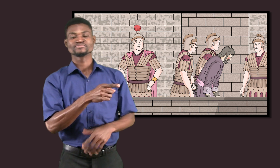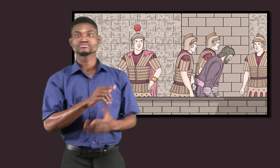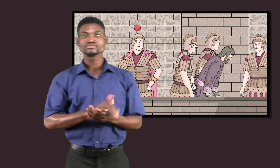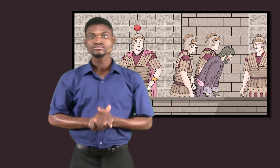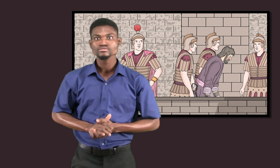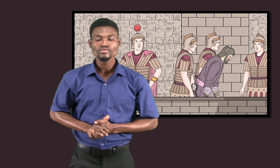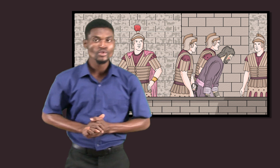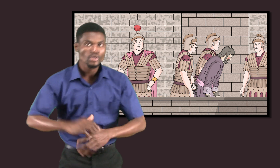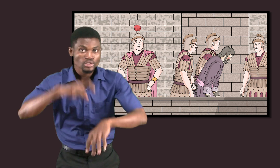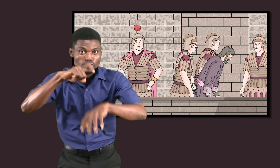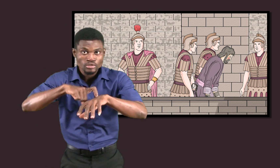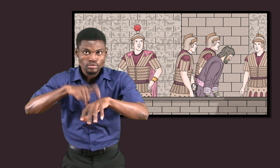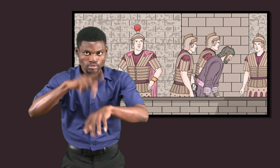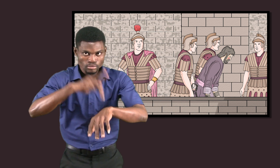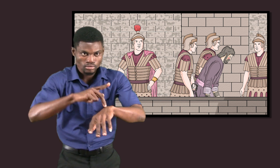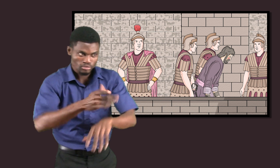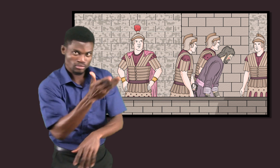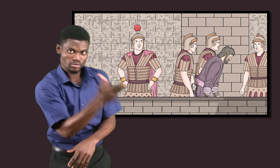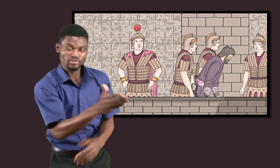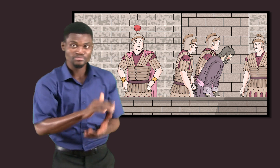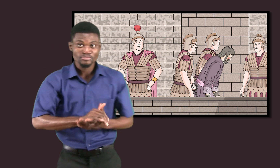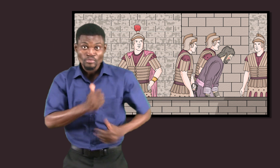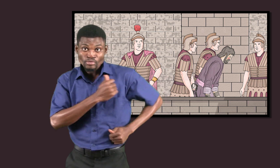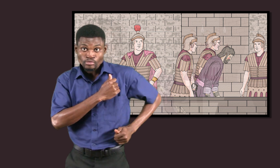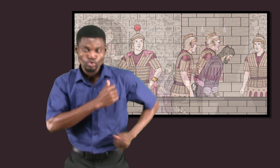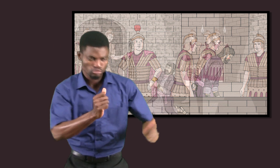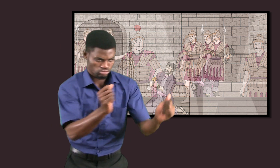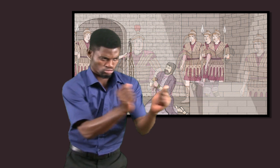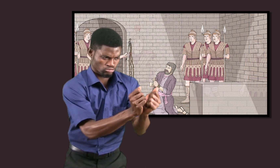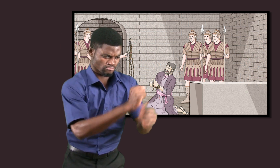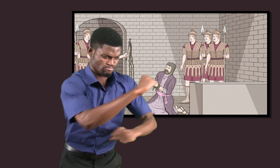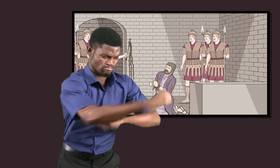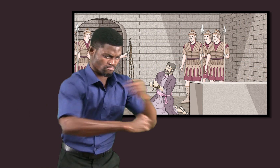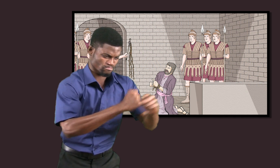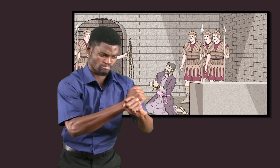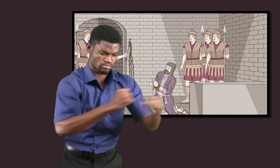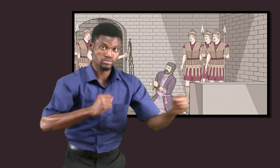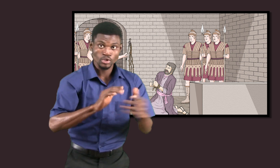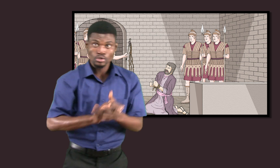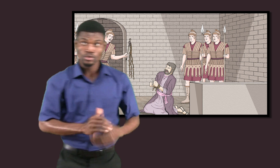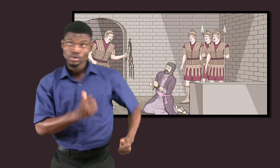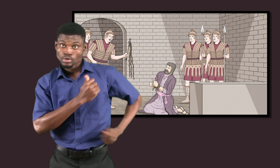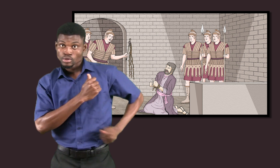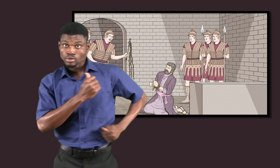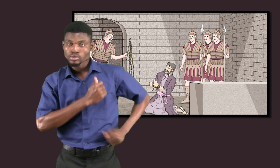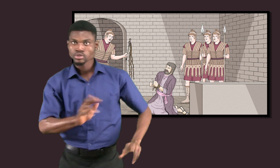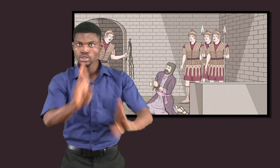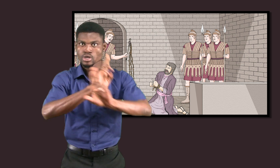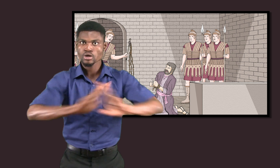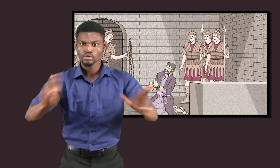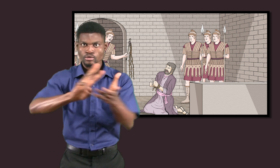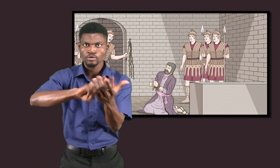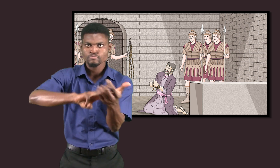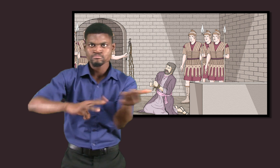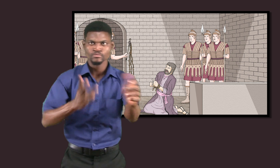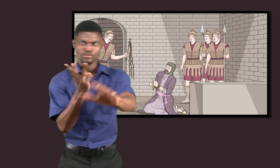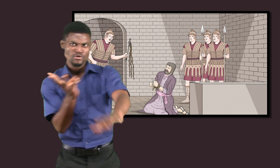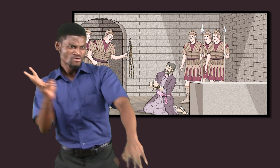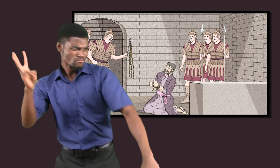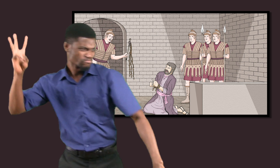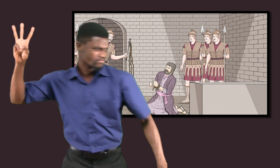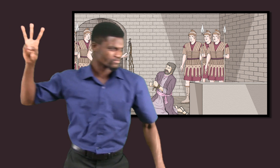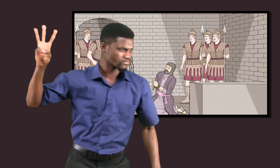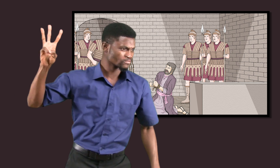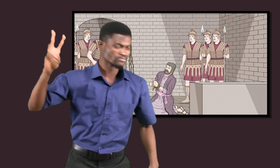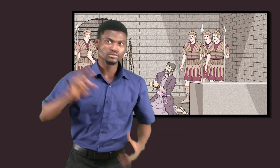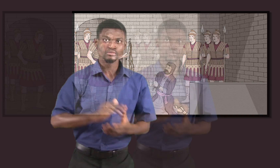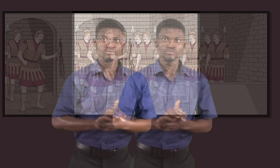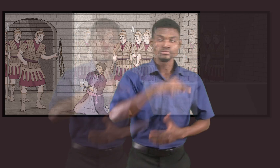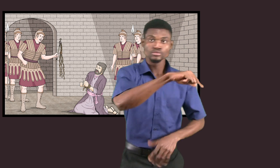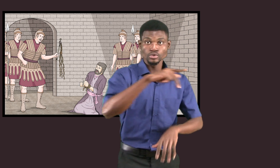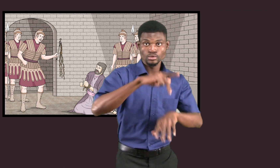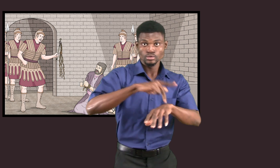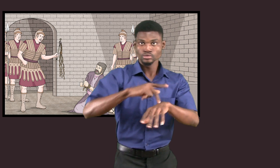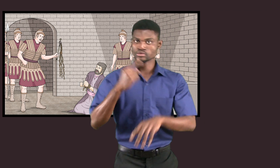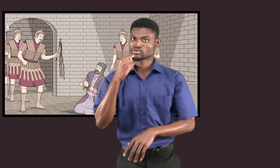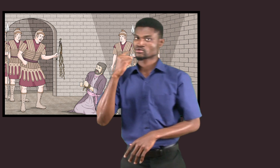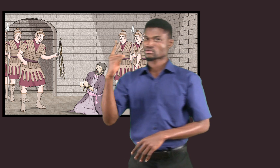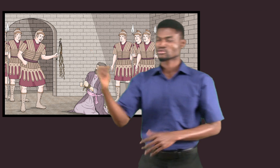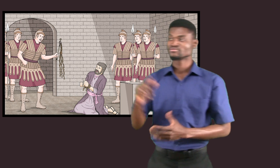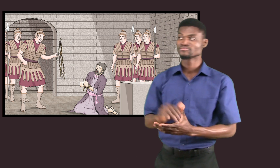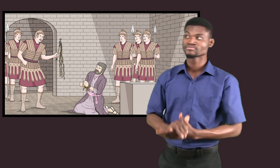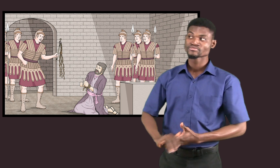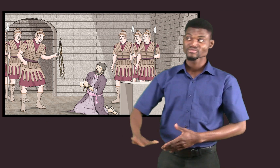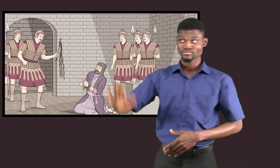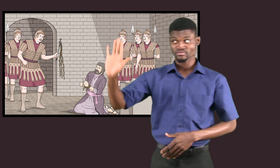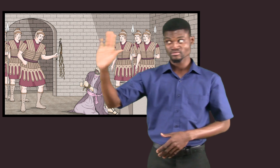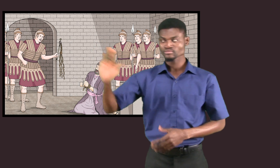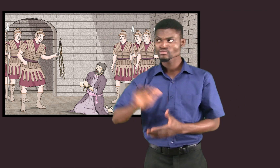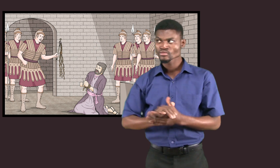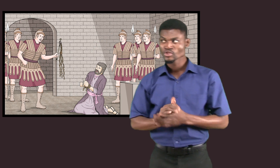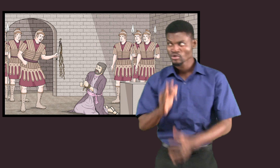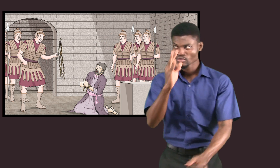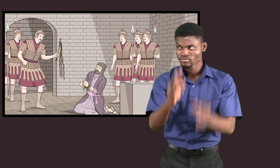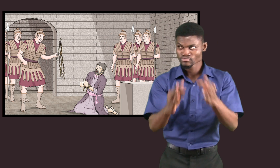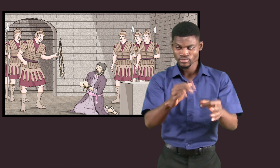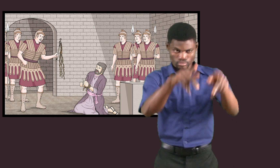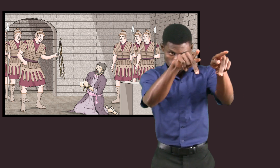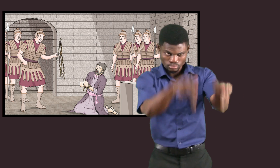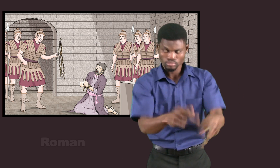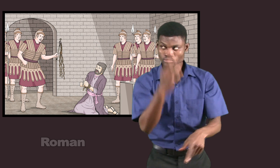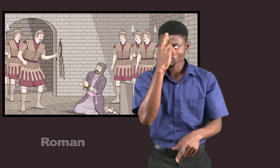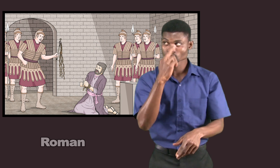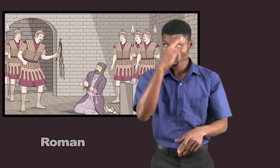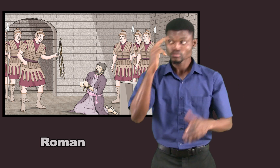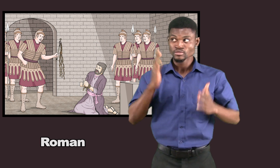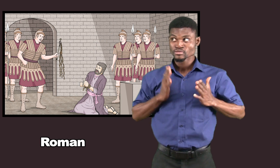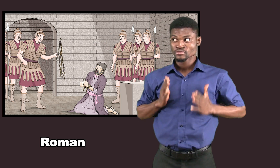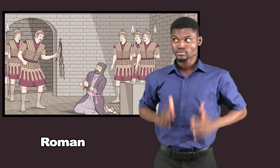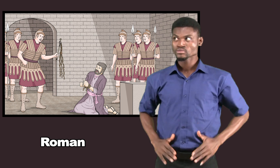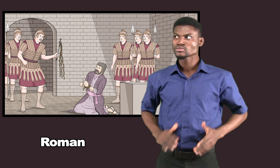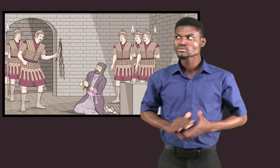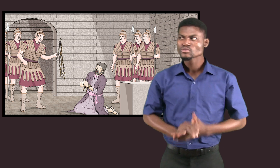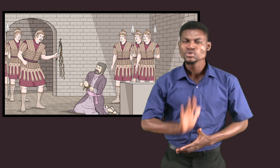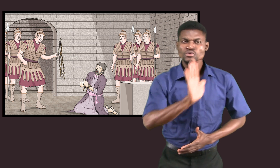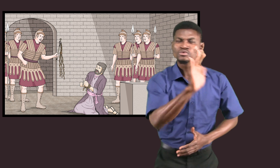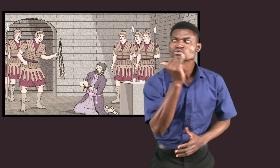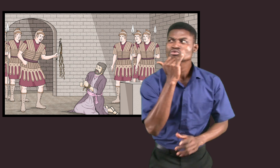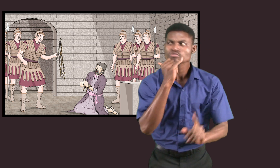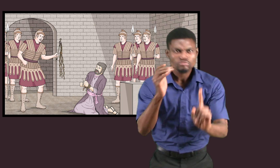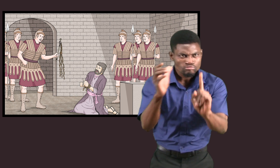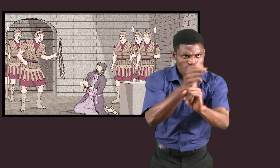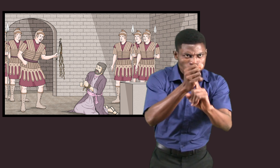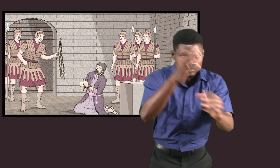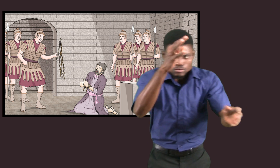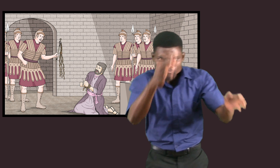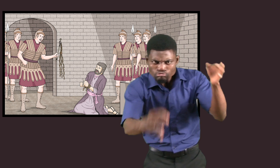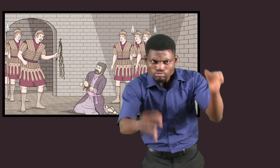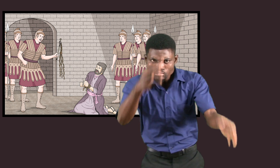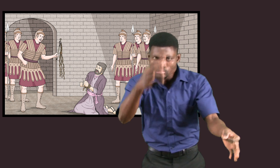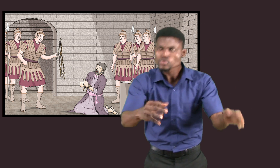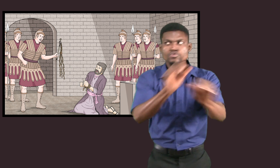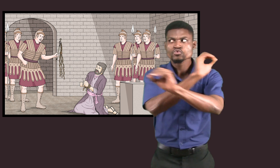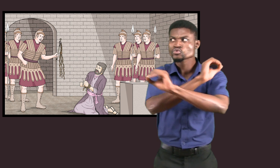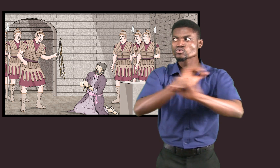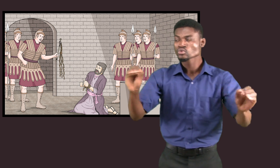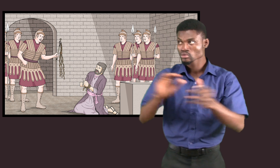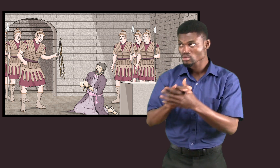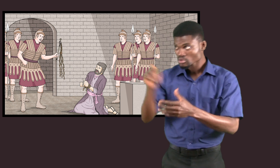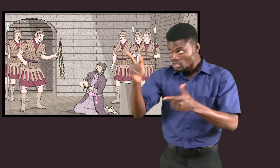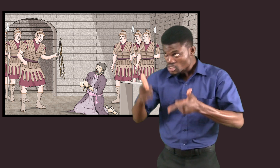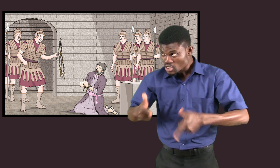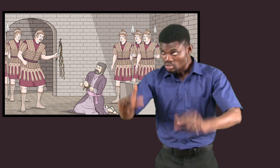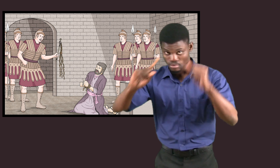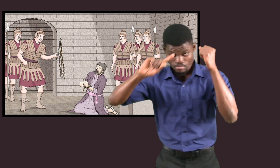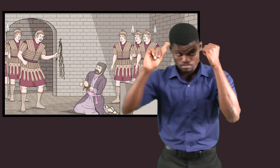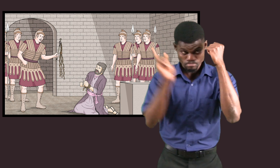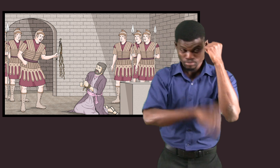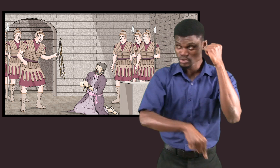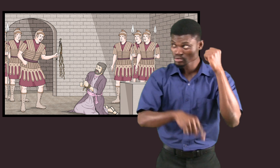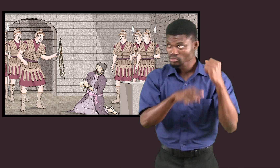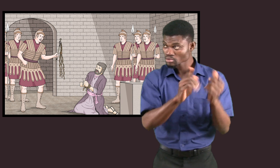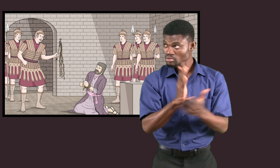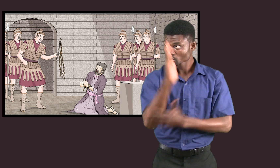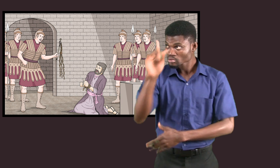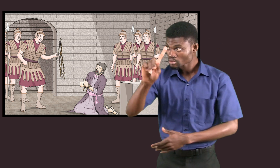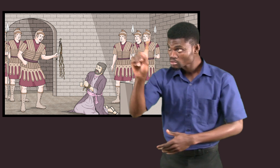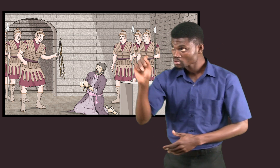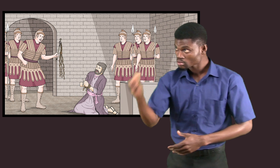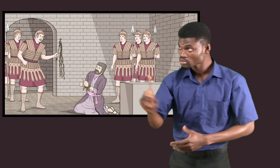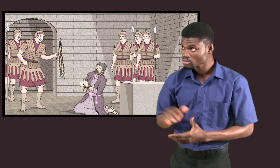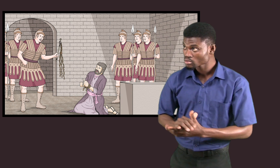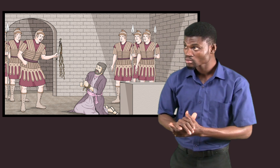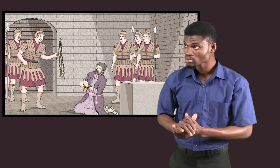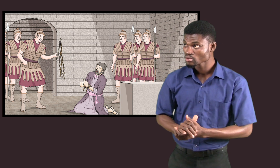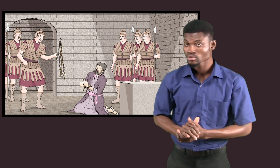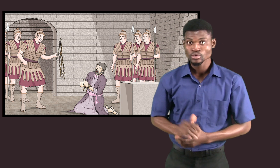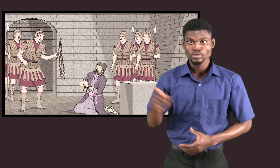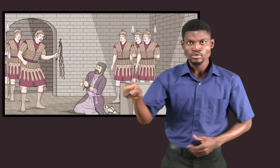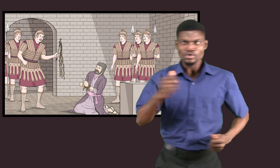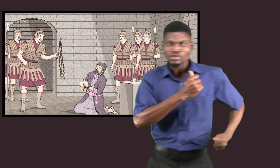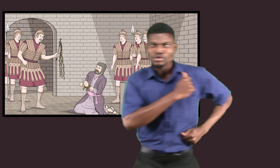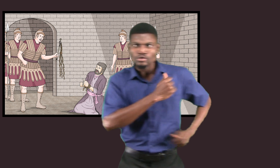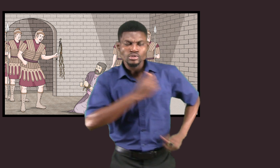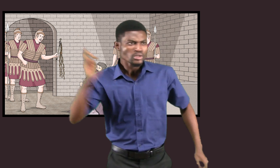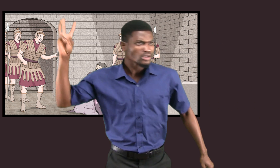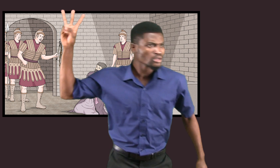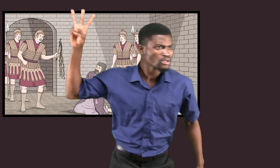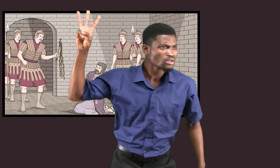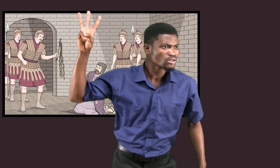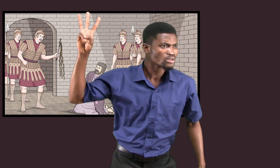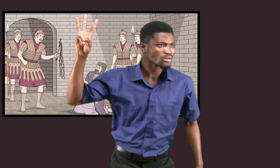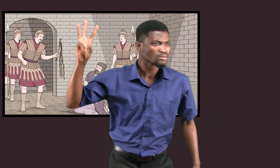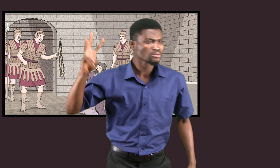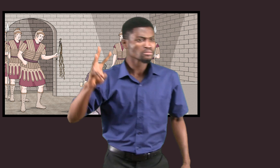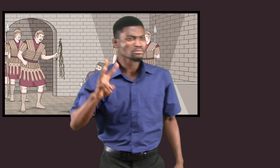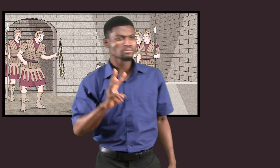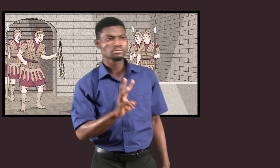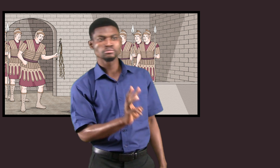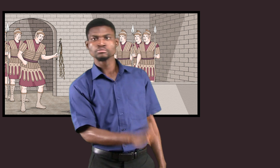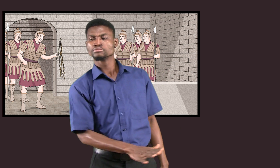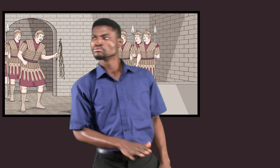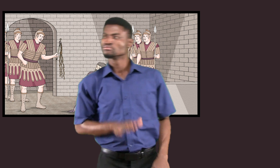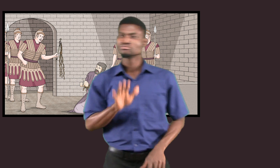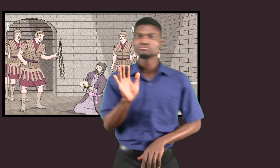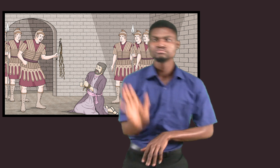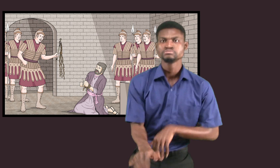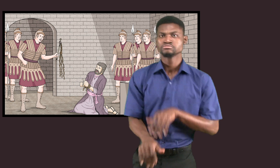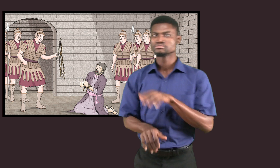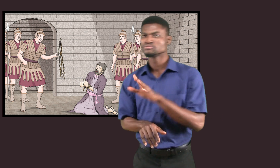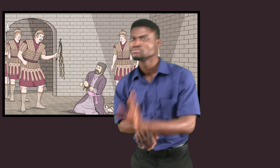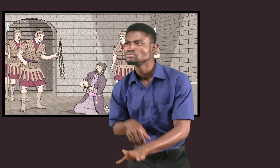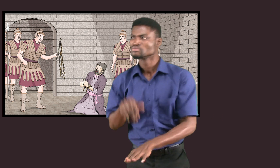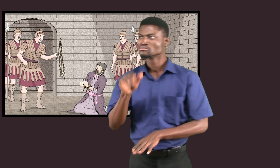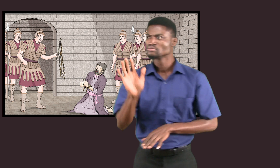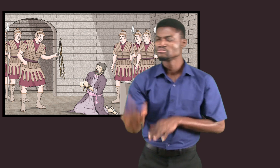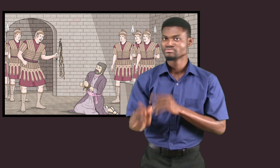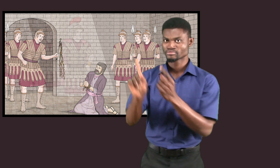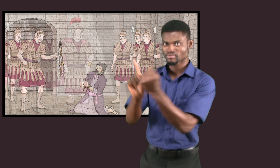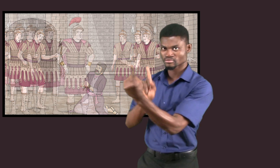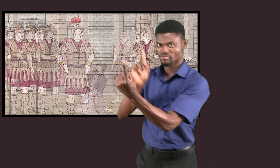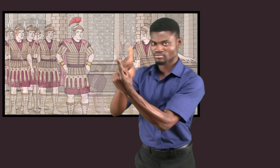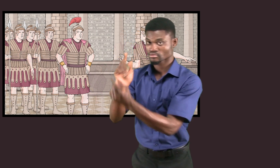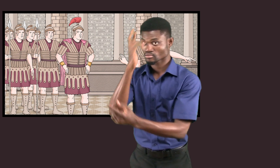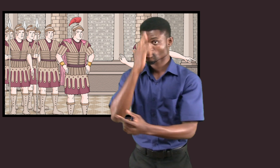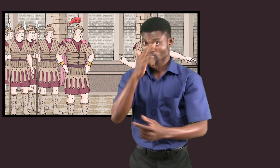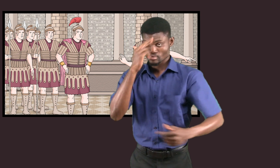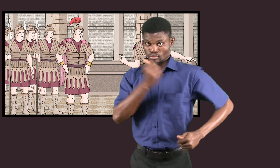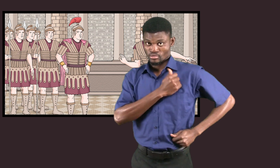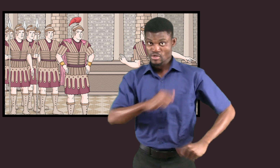But as they stretched him out to strap him down, Paul said to the centurion standing there, “Is it lawful for you to flog a Roman citizen without a trial?”